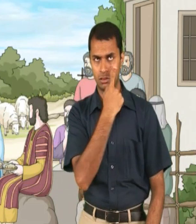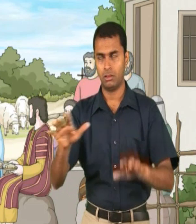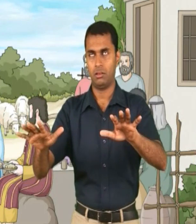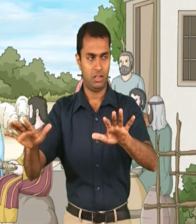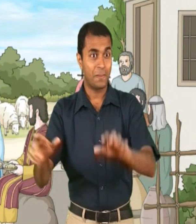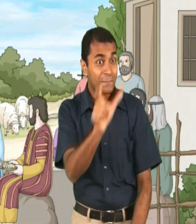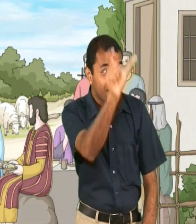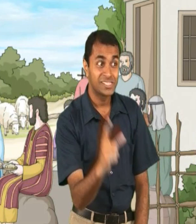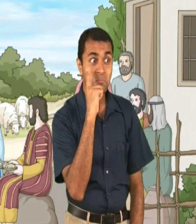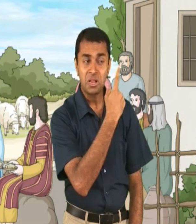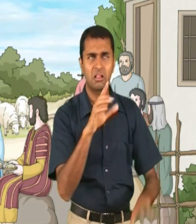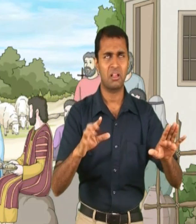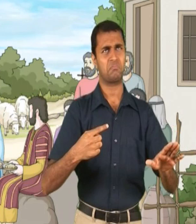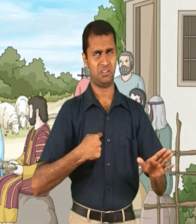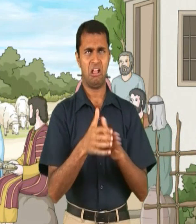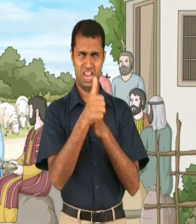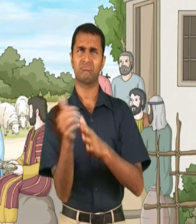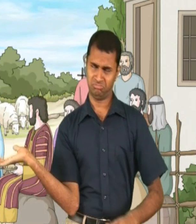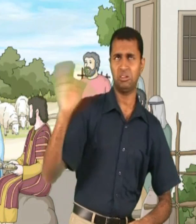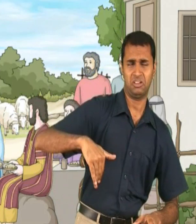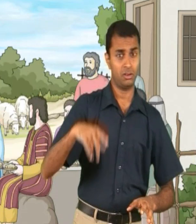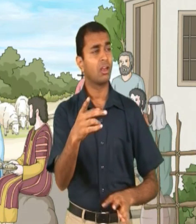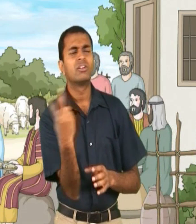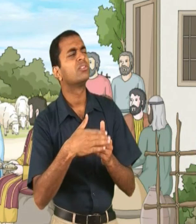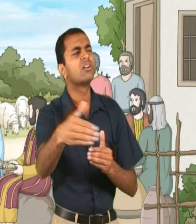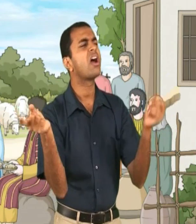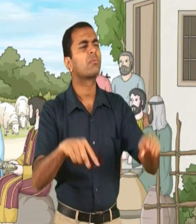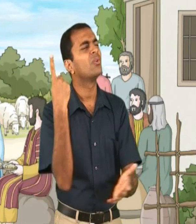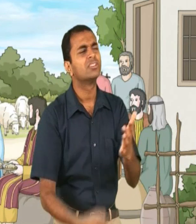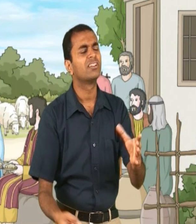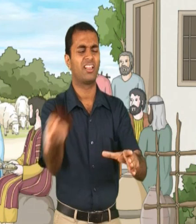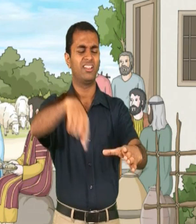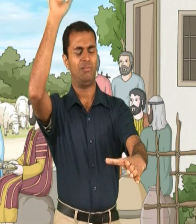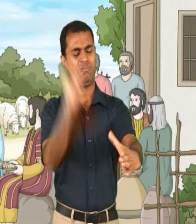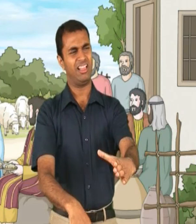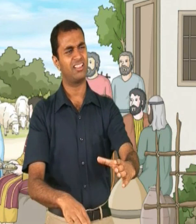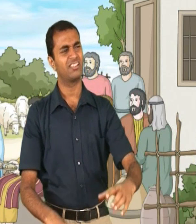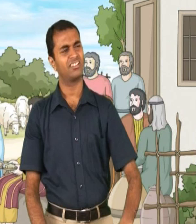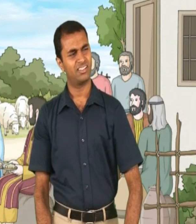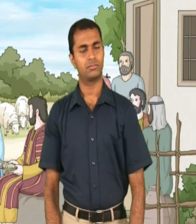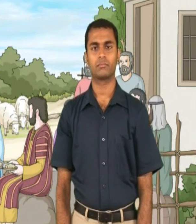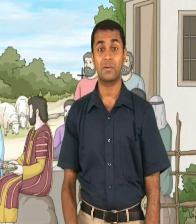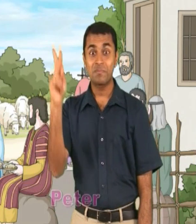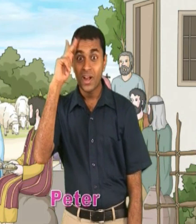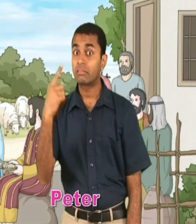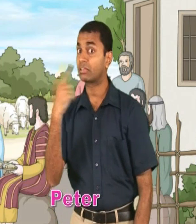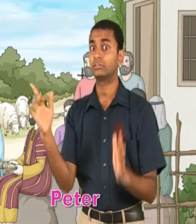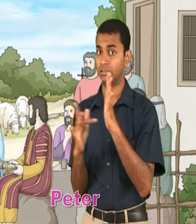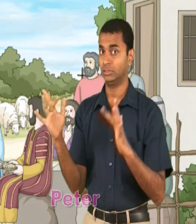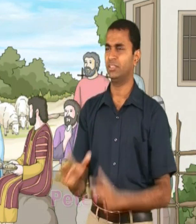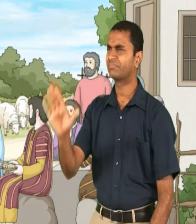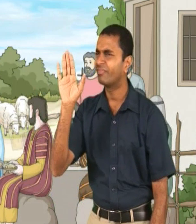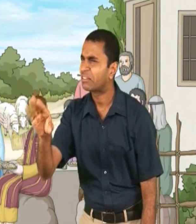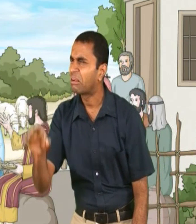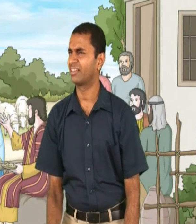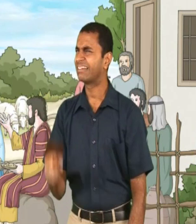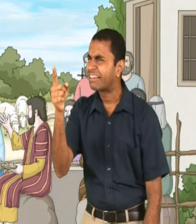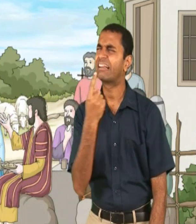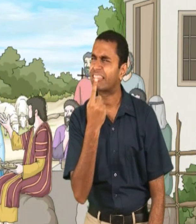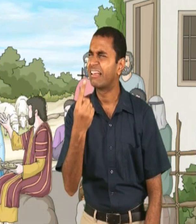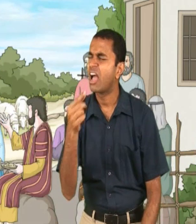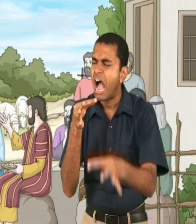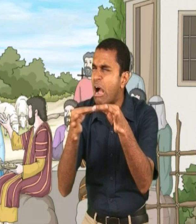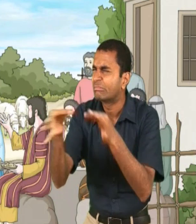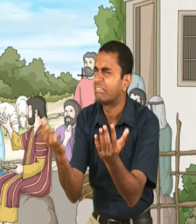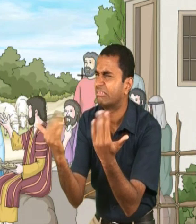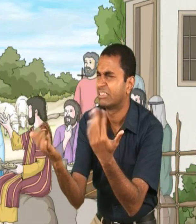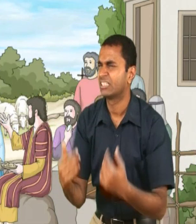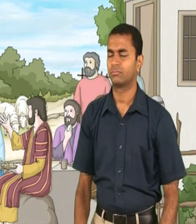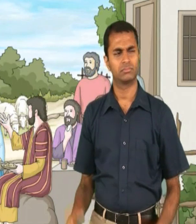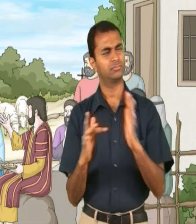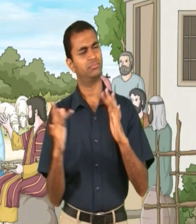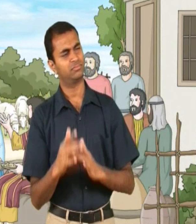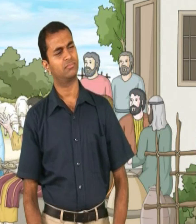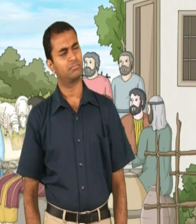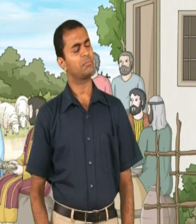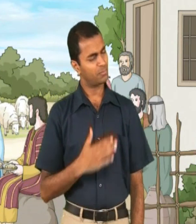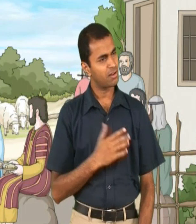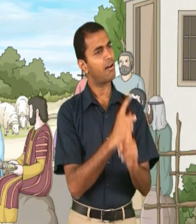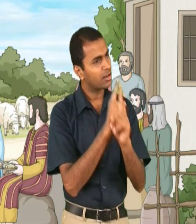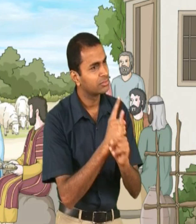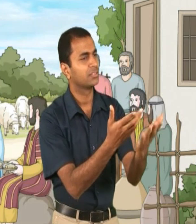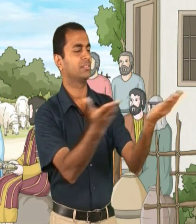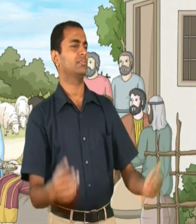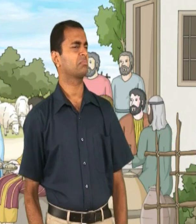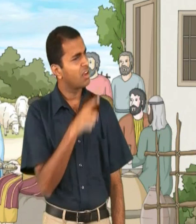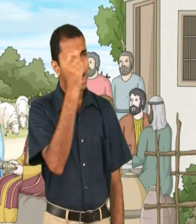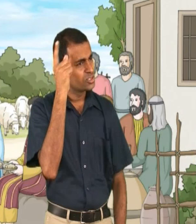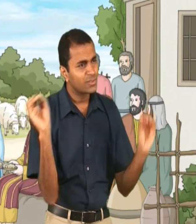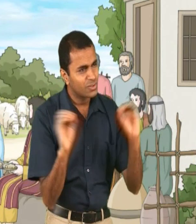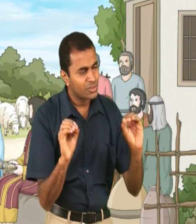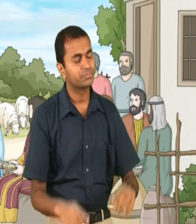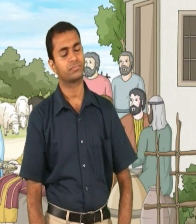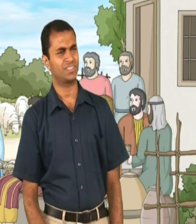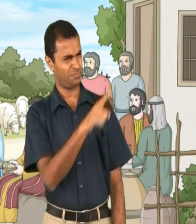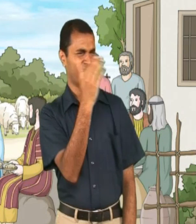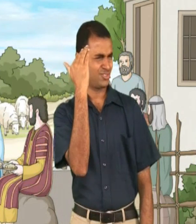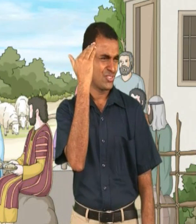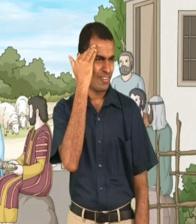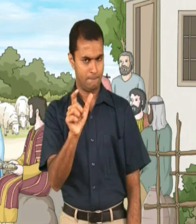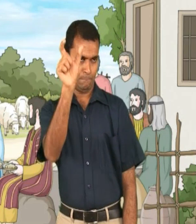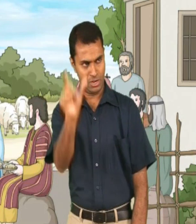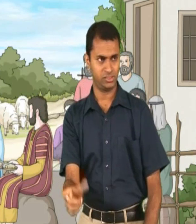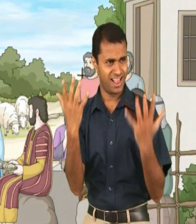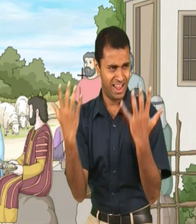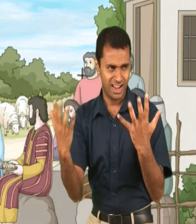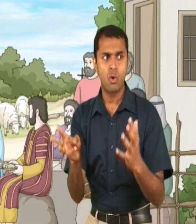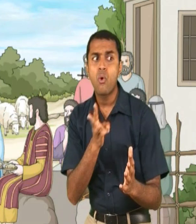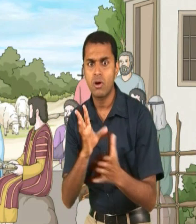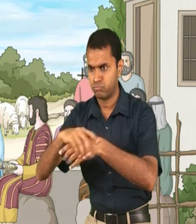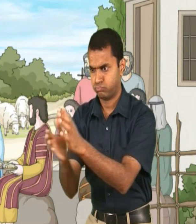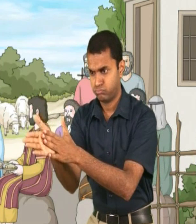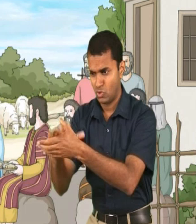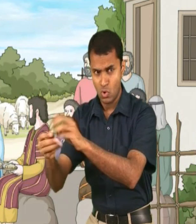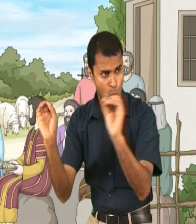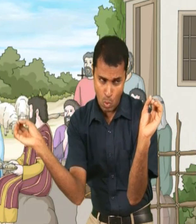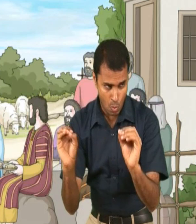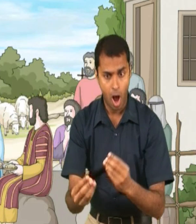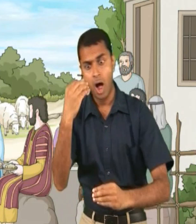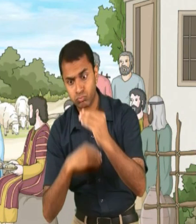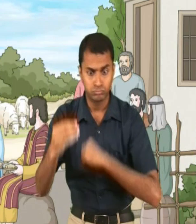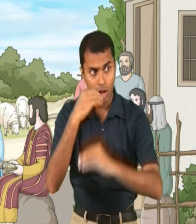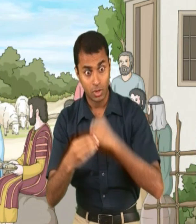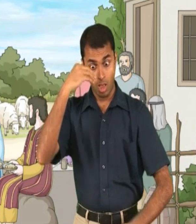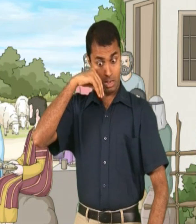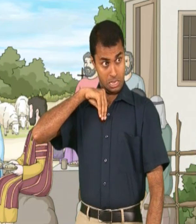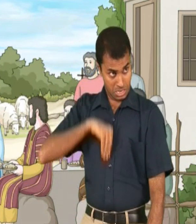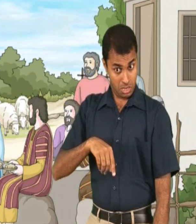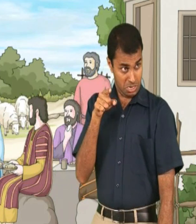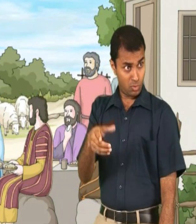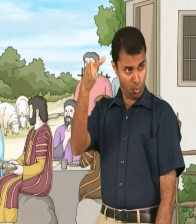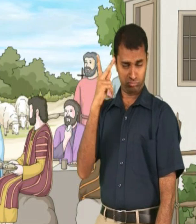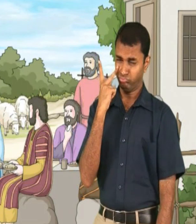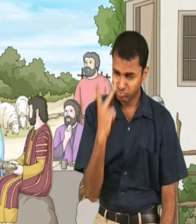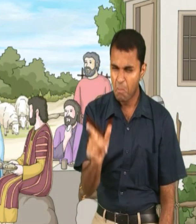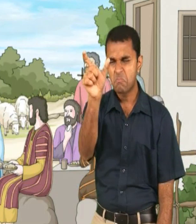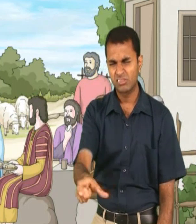“Do you not yet realize that whatever enters the mouth goes into the stomach and then is eliminated?